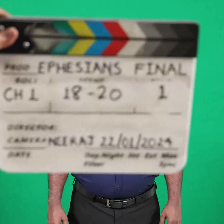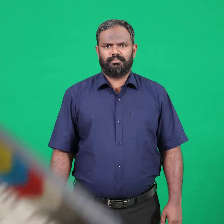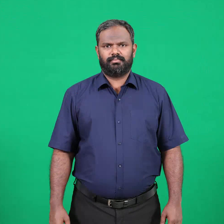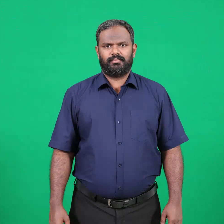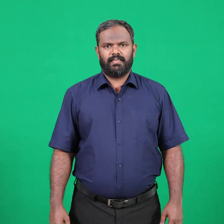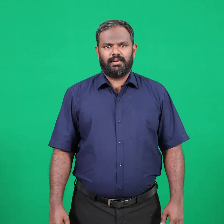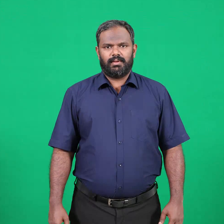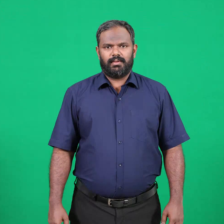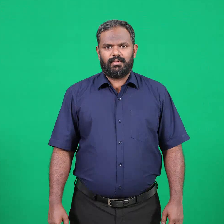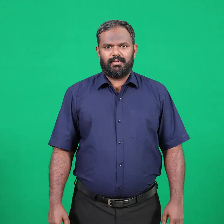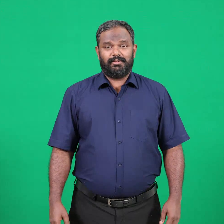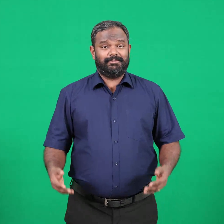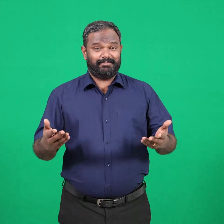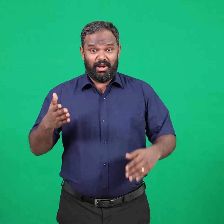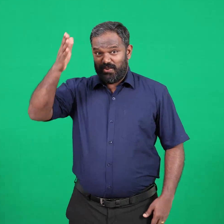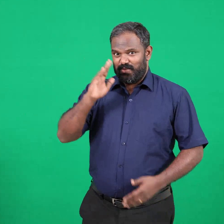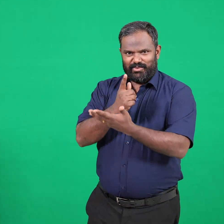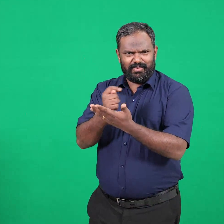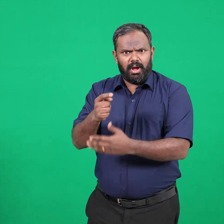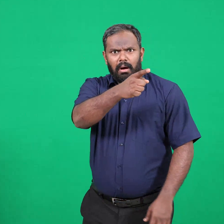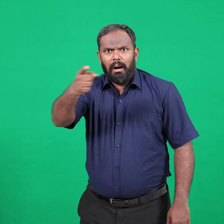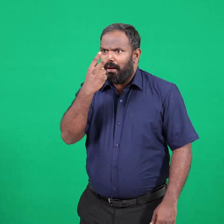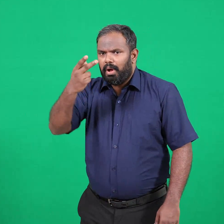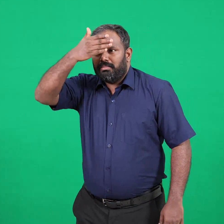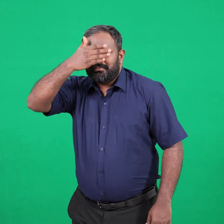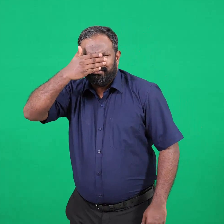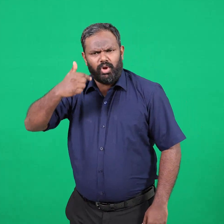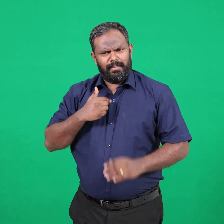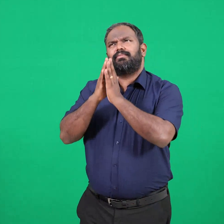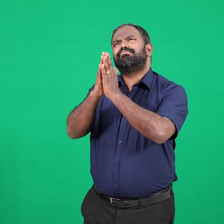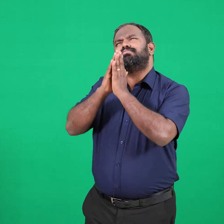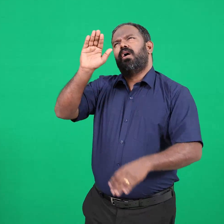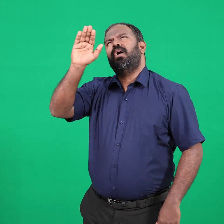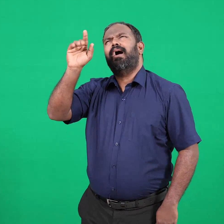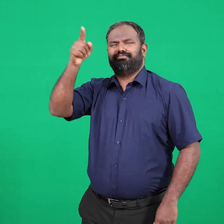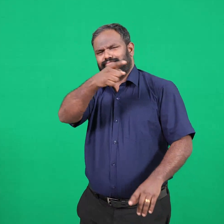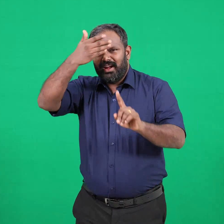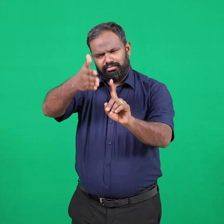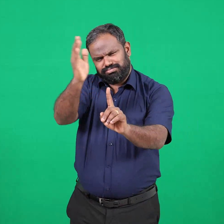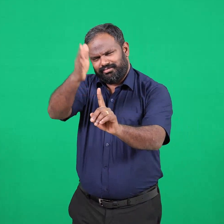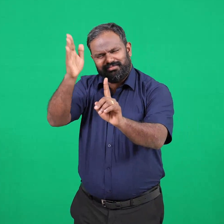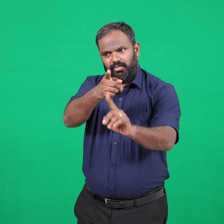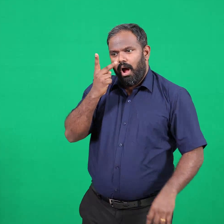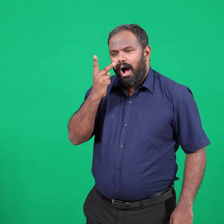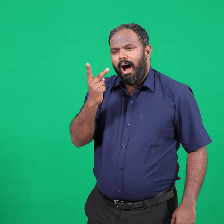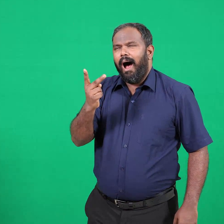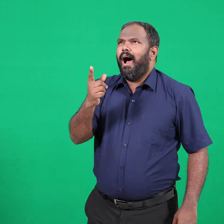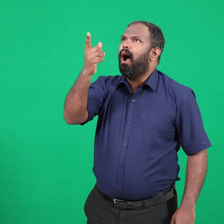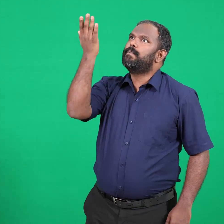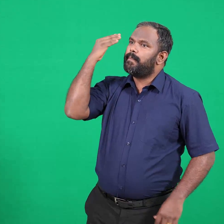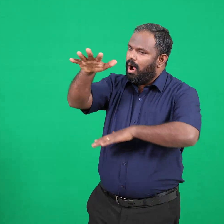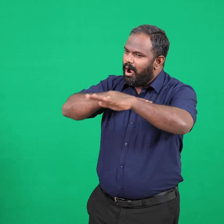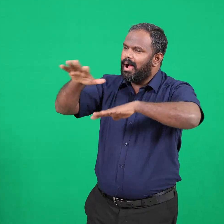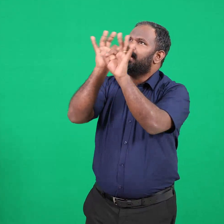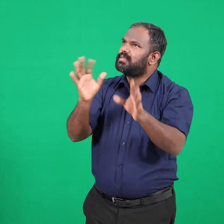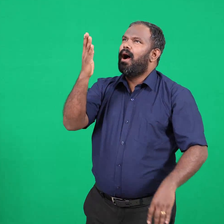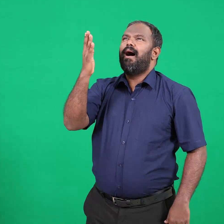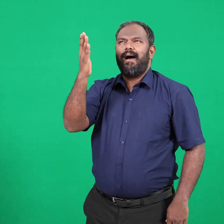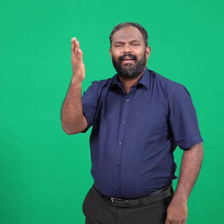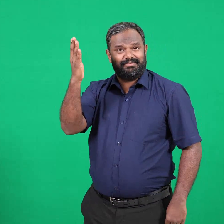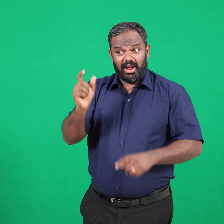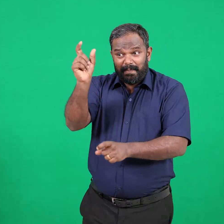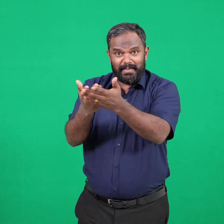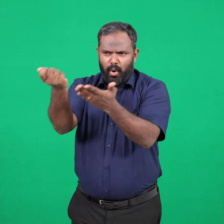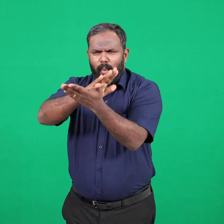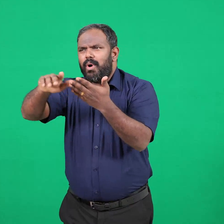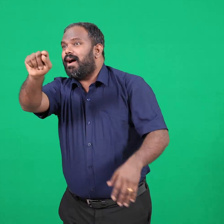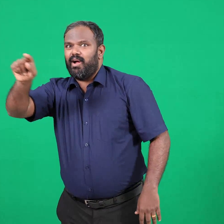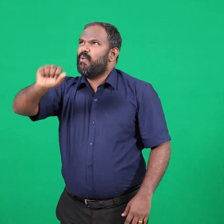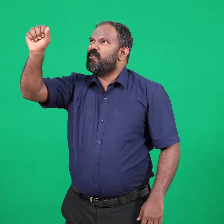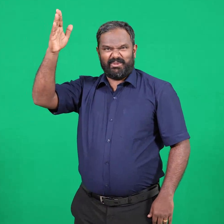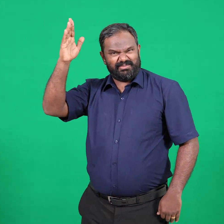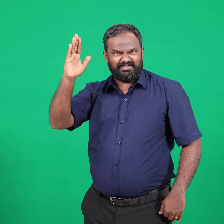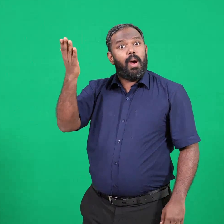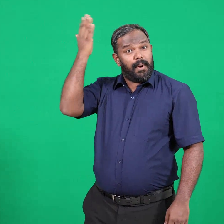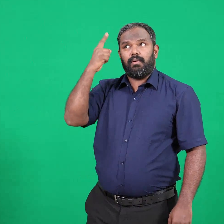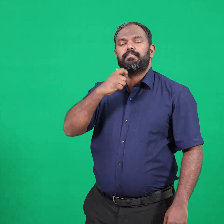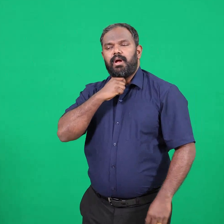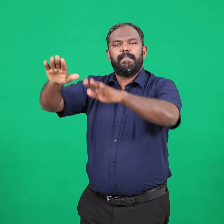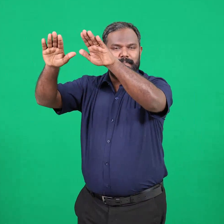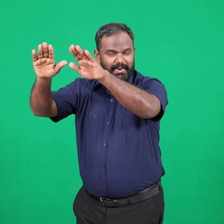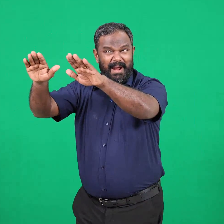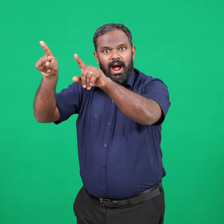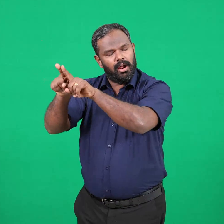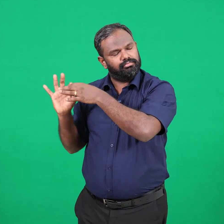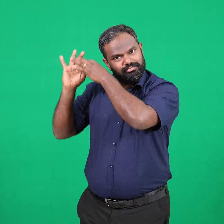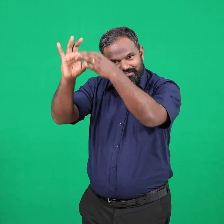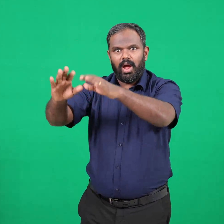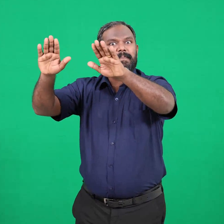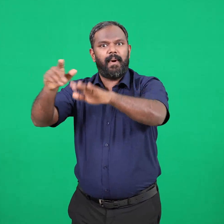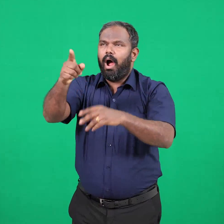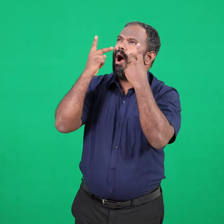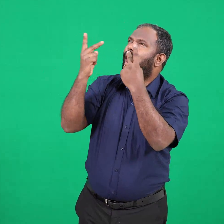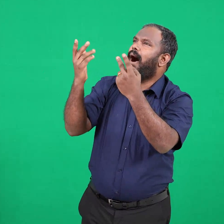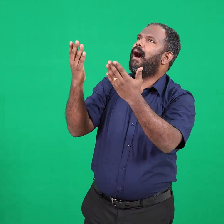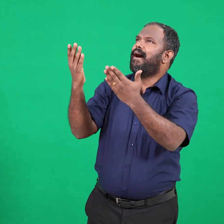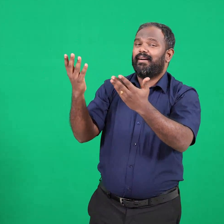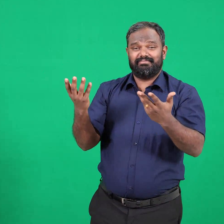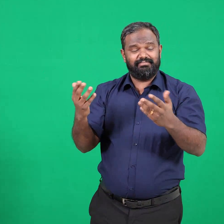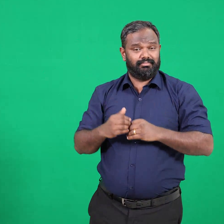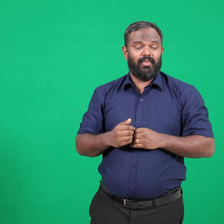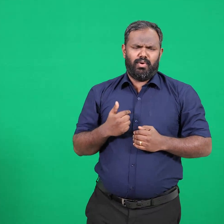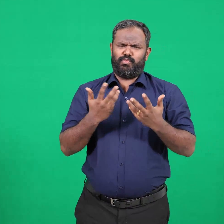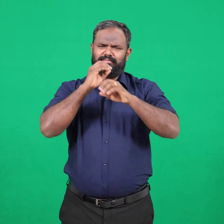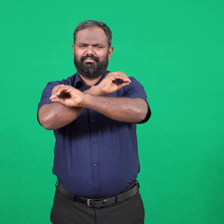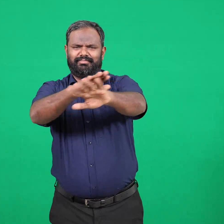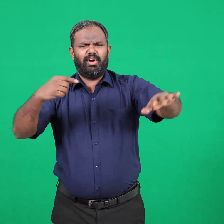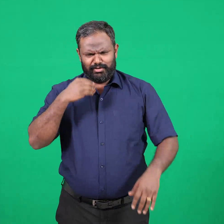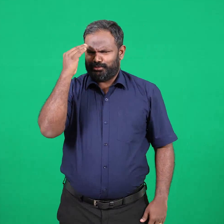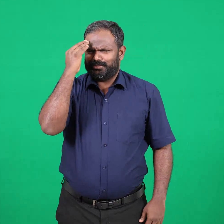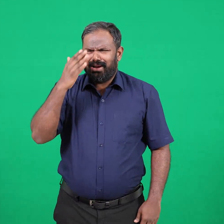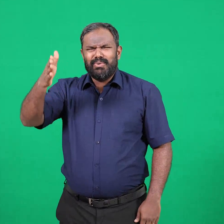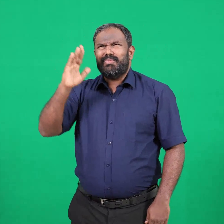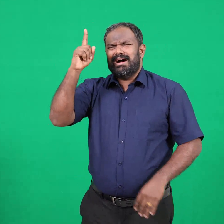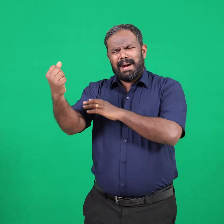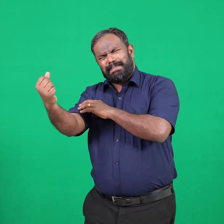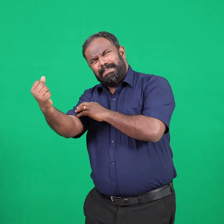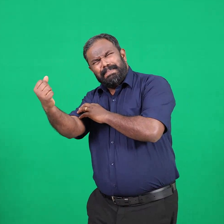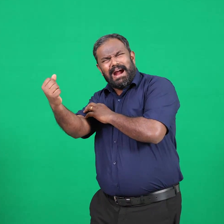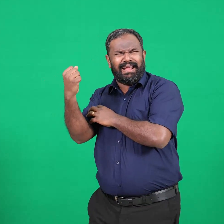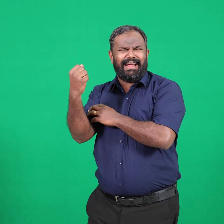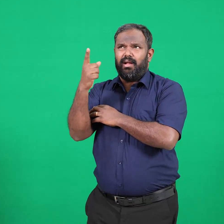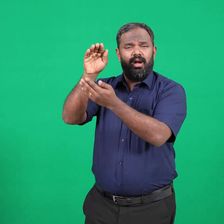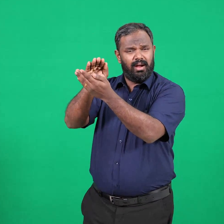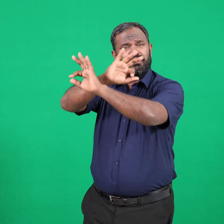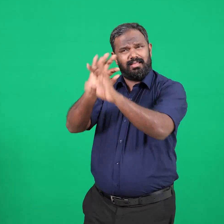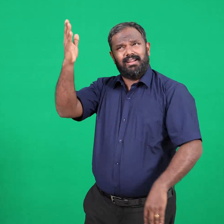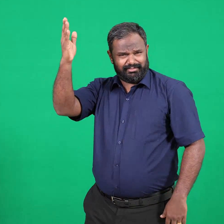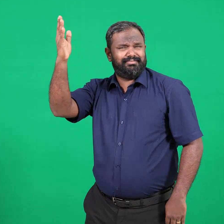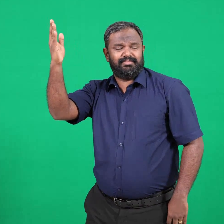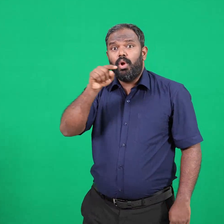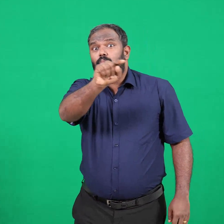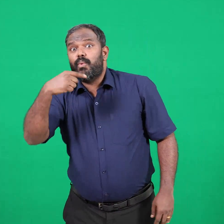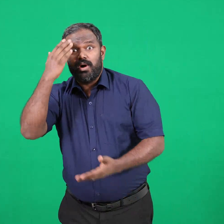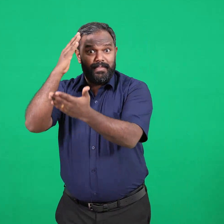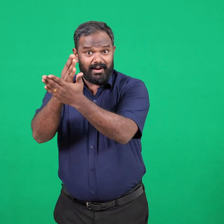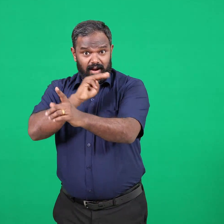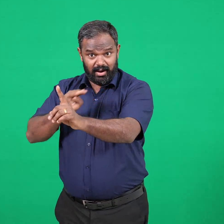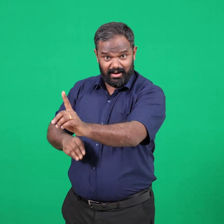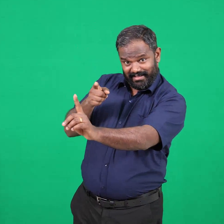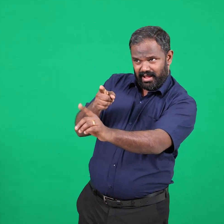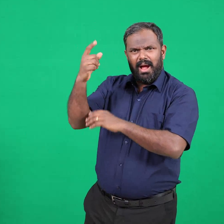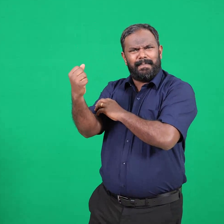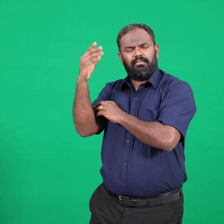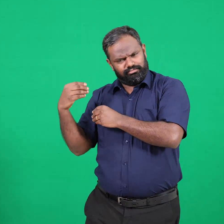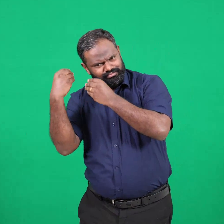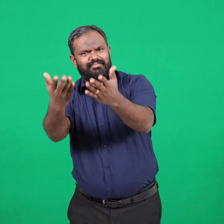I ask that the eyes of your heart may be enlightened, so that you may know the hope of His calling, the riches of His glorious inheritance in the saints, and the surpassing greatness of His power to us who believe.